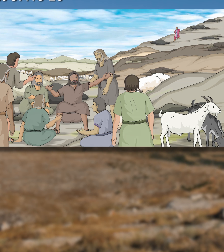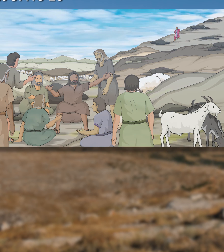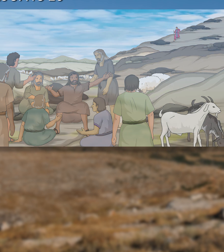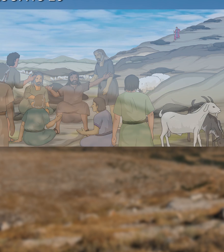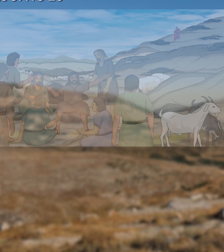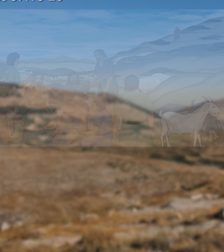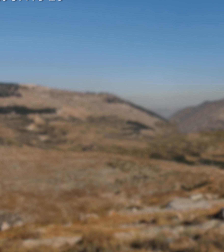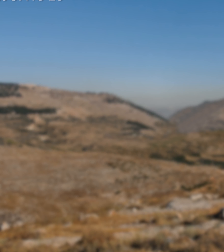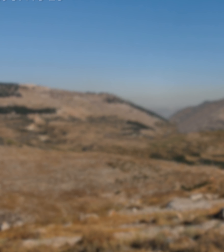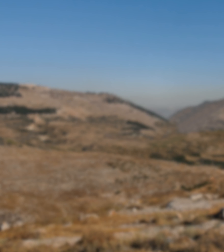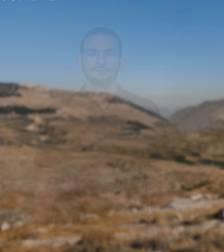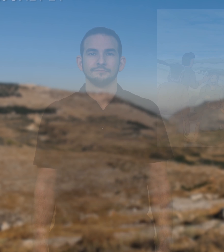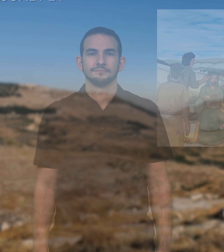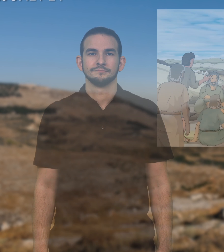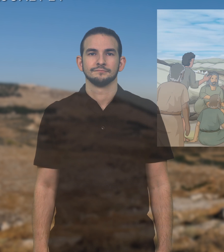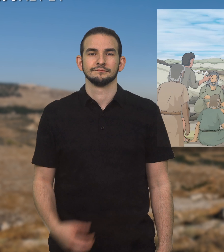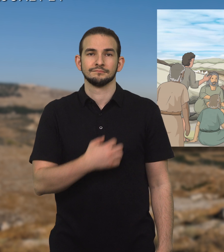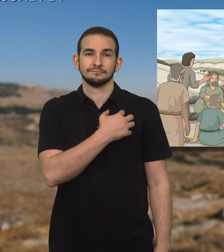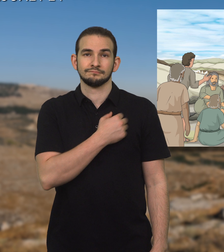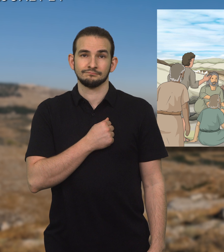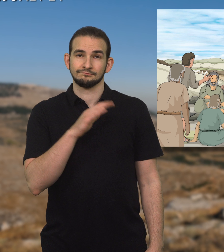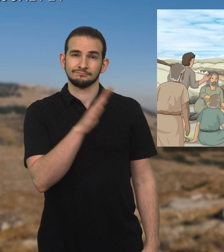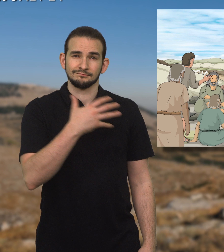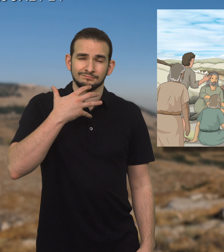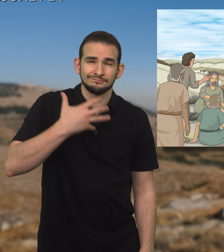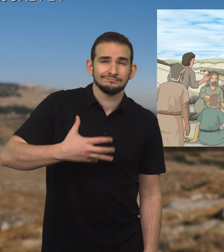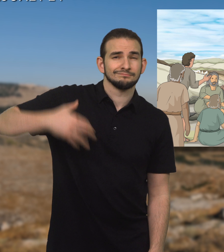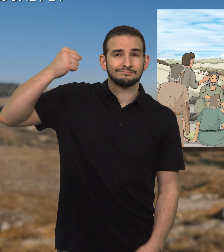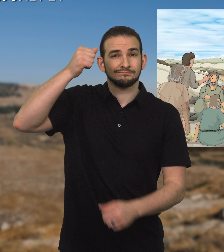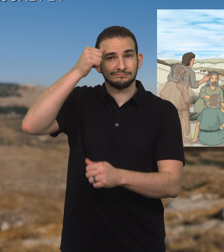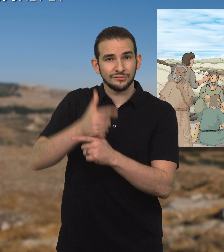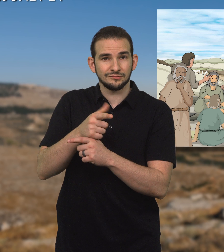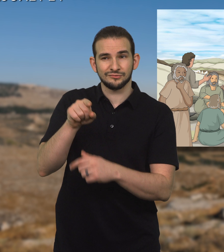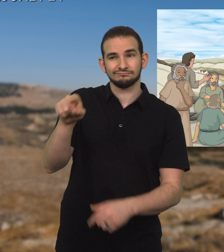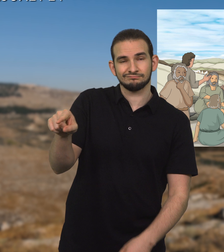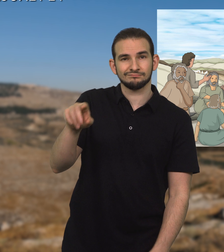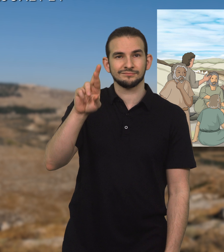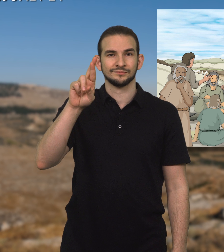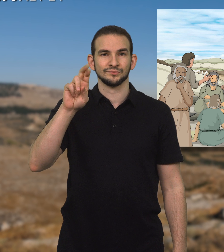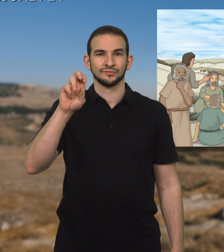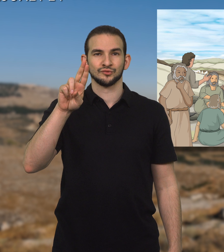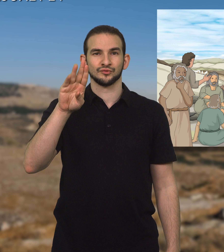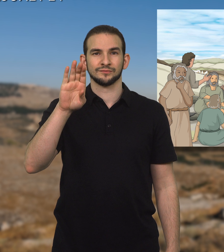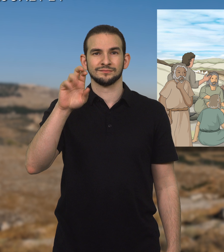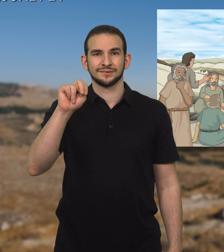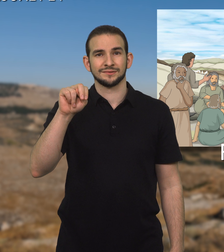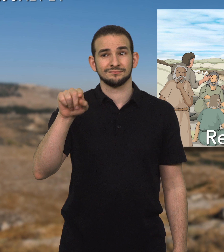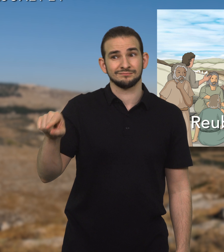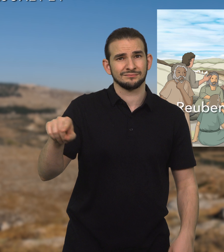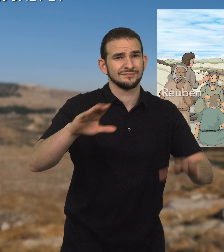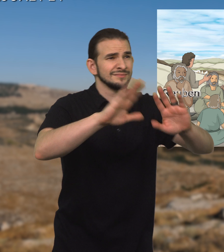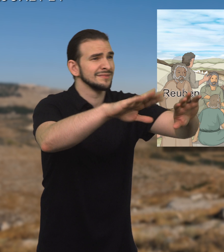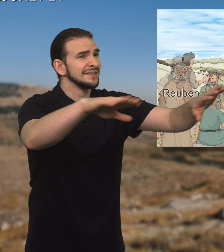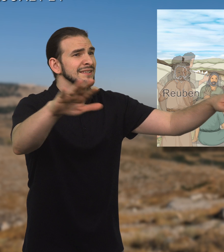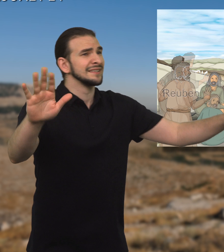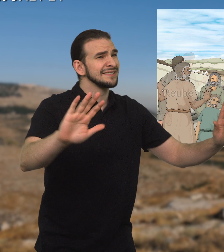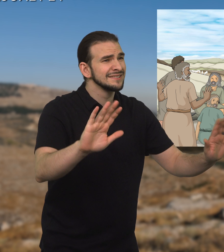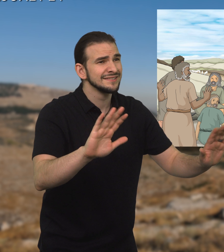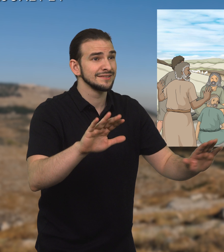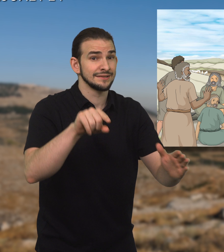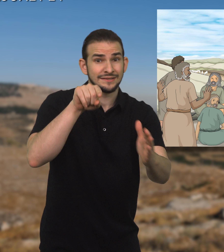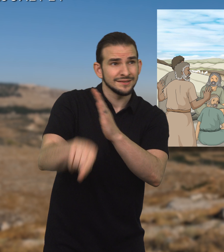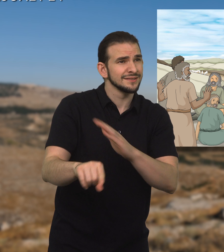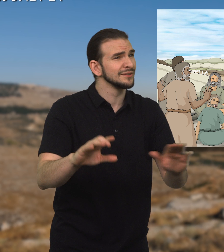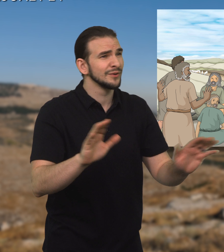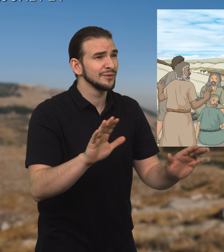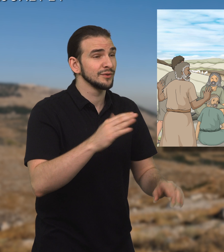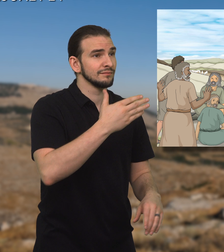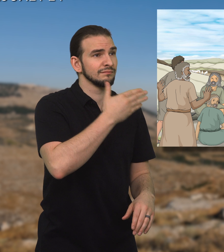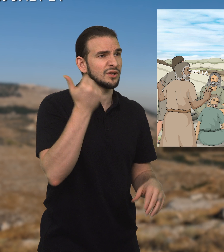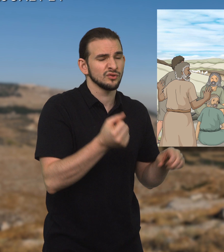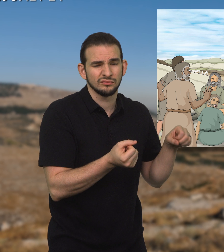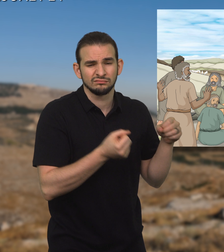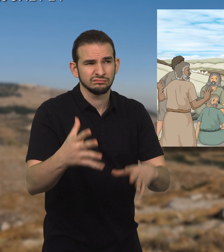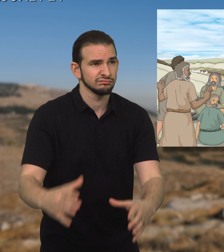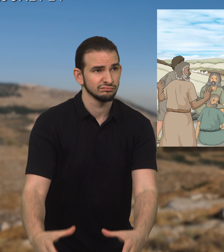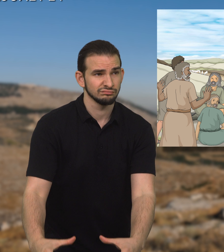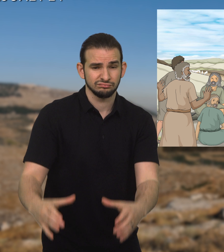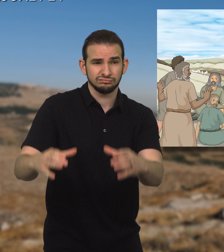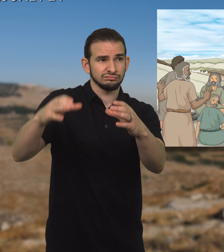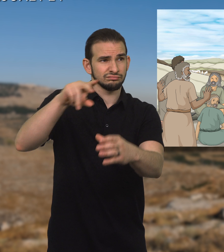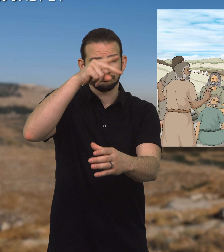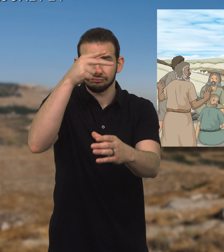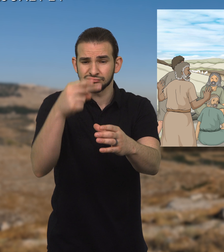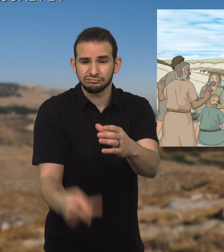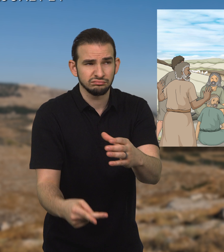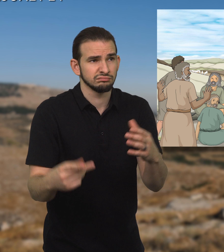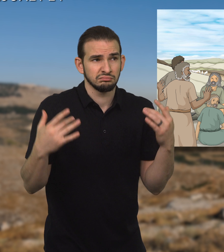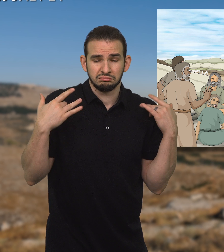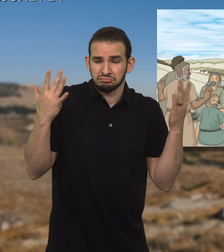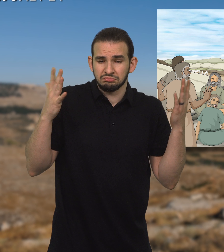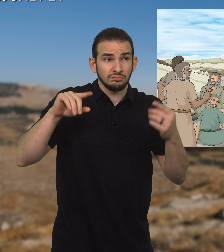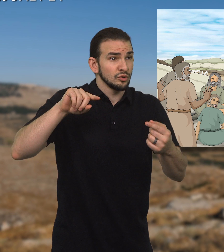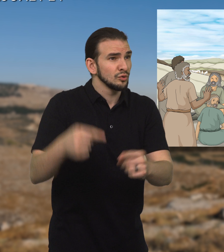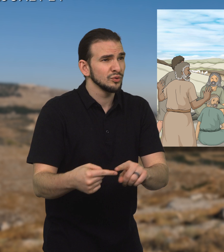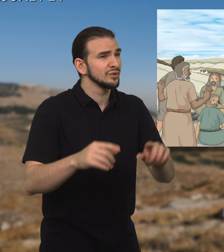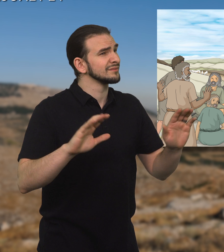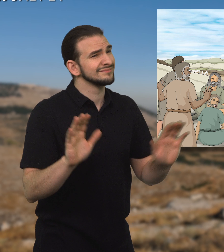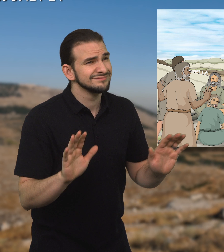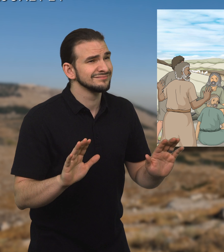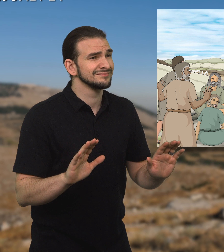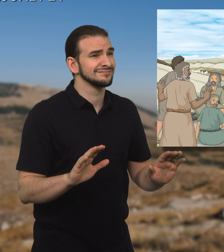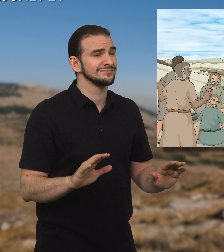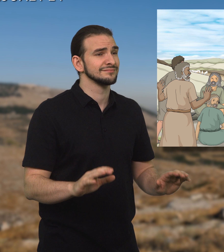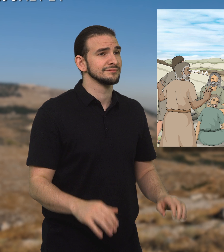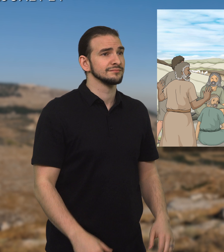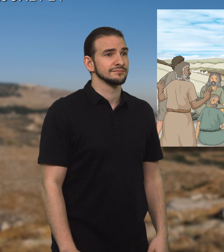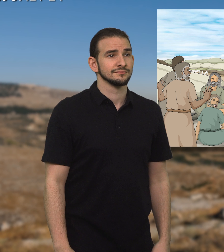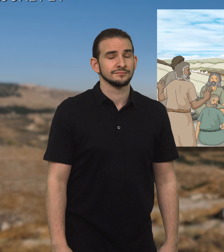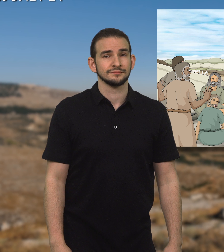When Reuben heard this, he tried to rescue Joseph from their hands. “Let us not take his life,” he said. “Do not shed his blood.